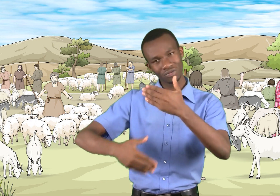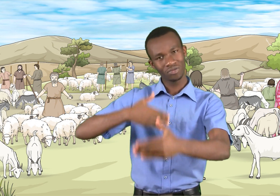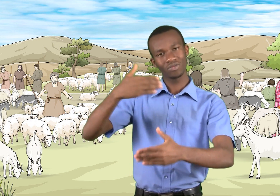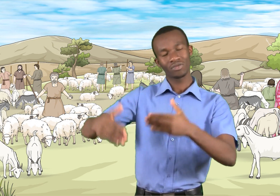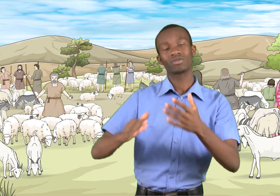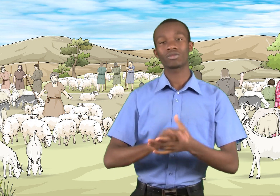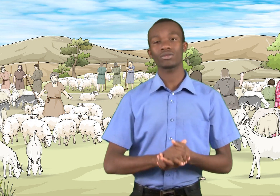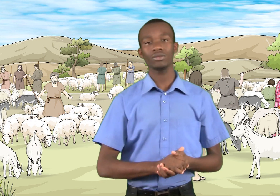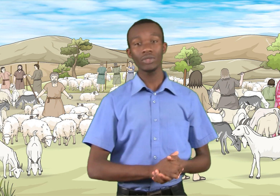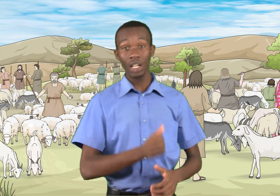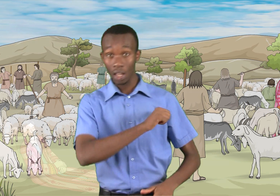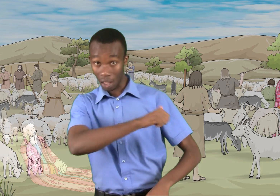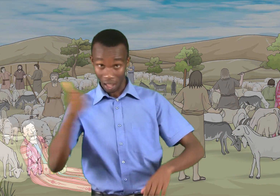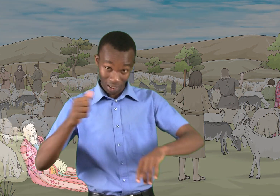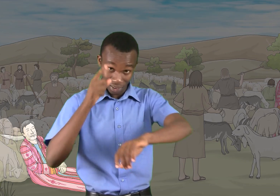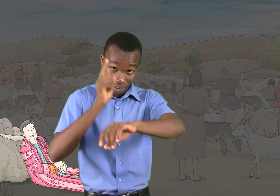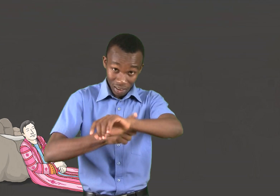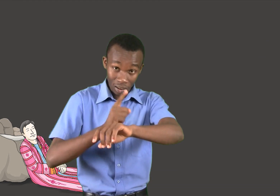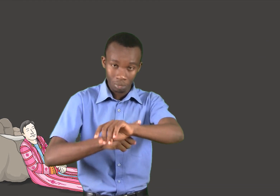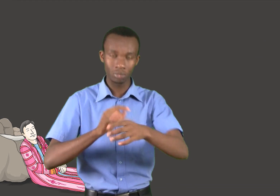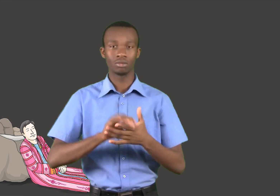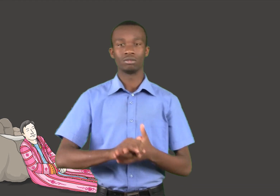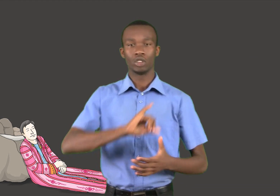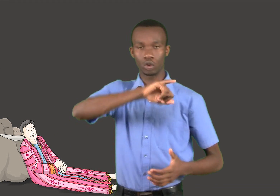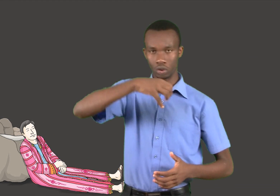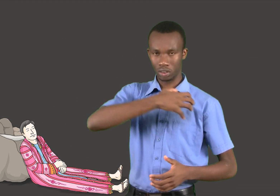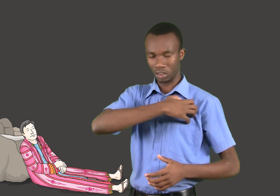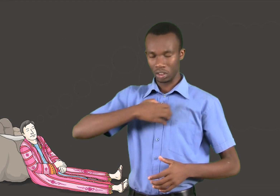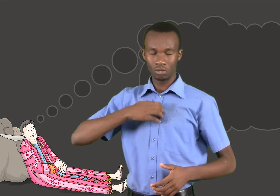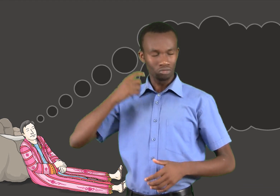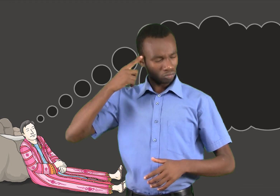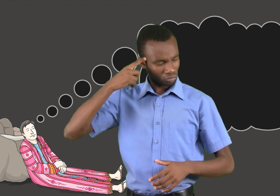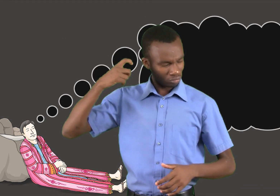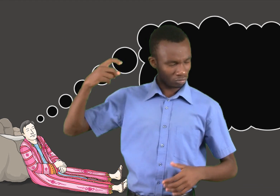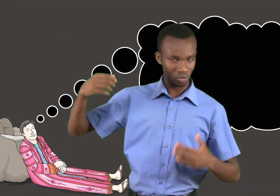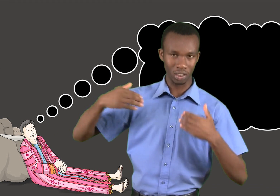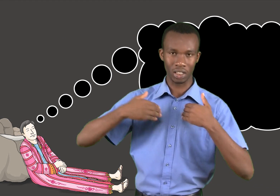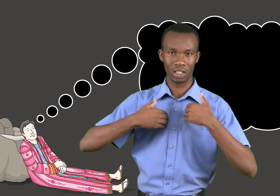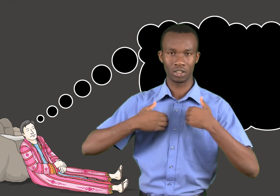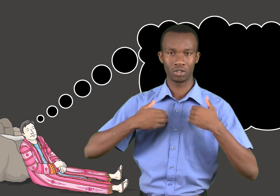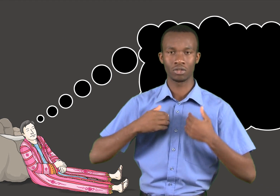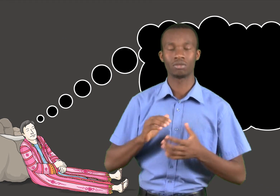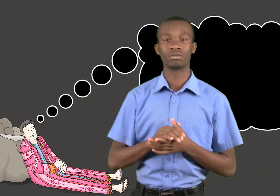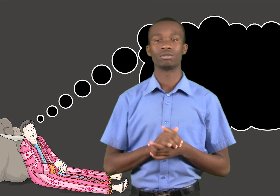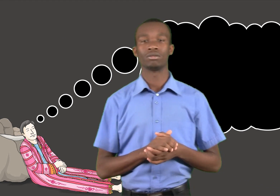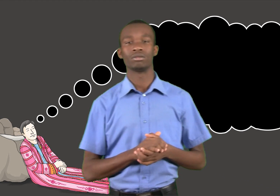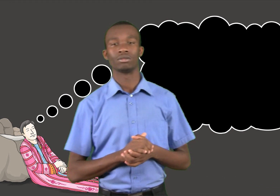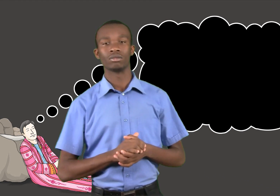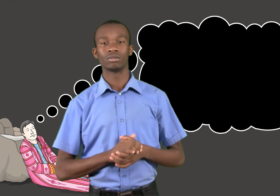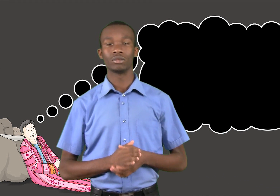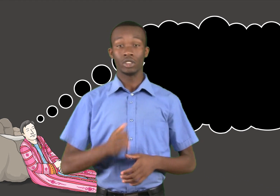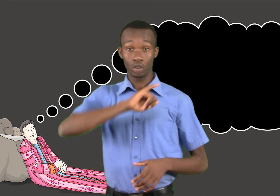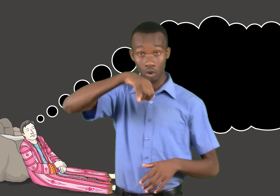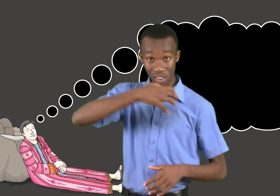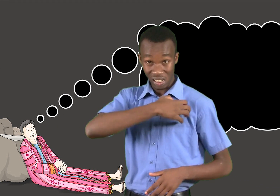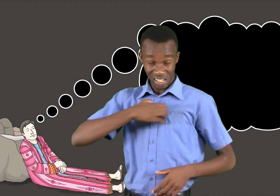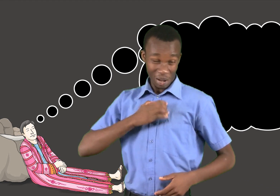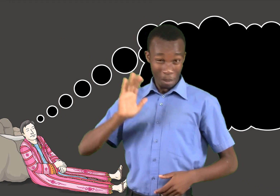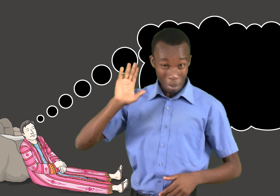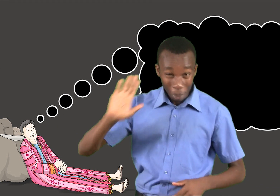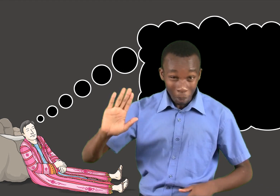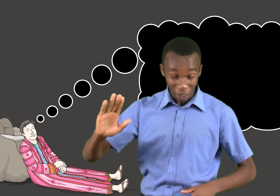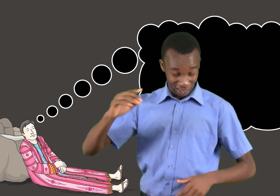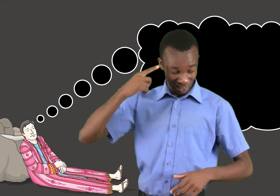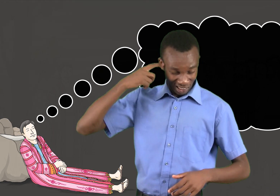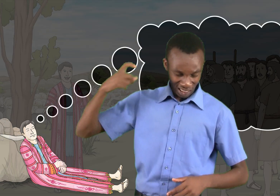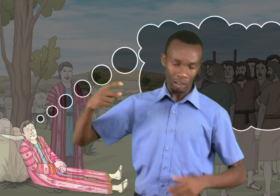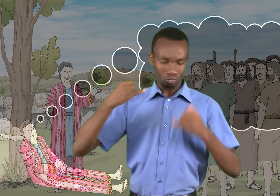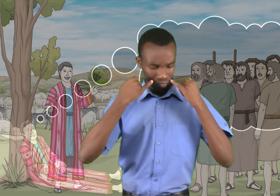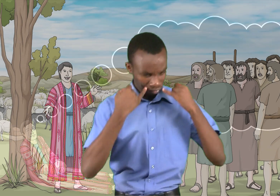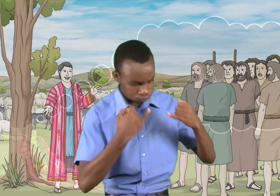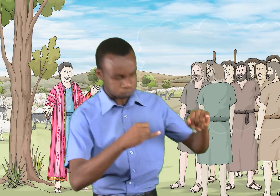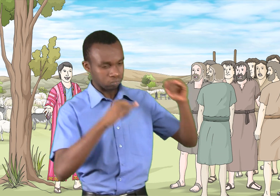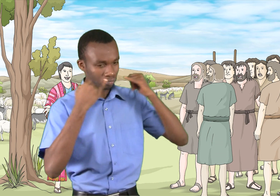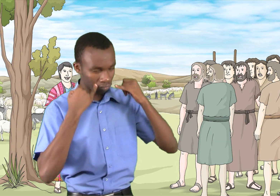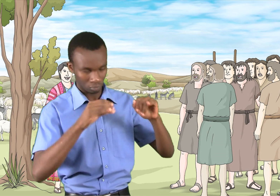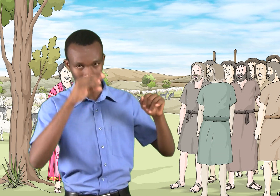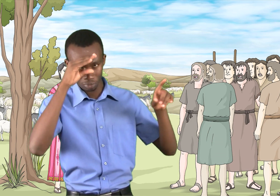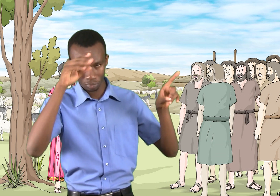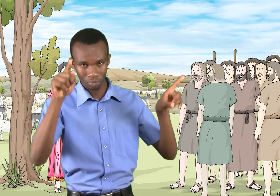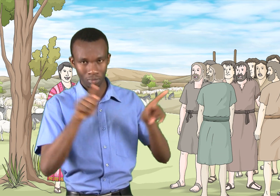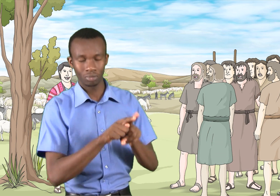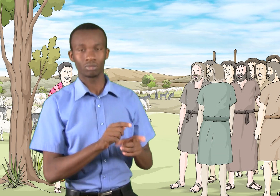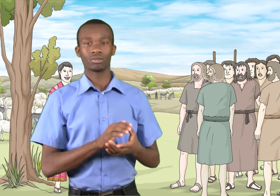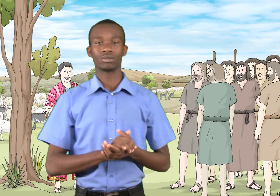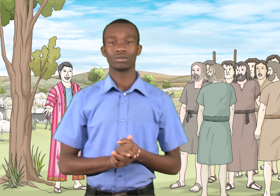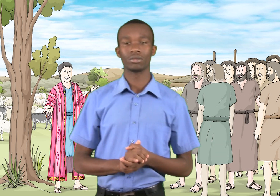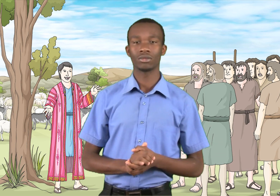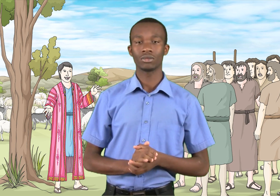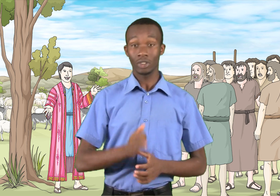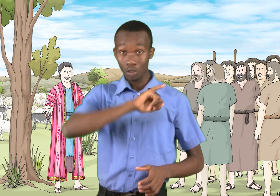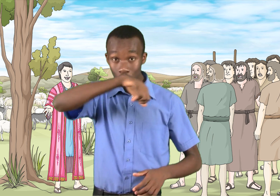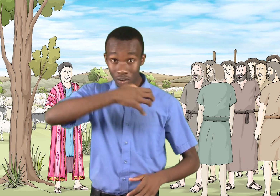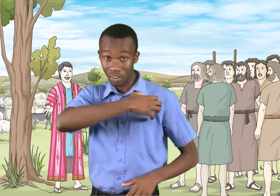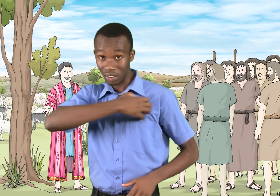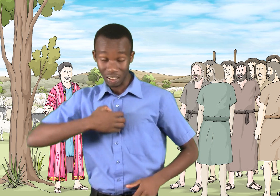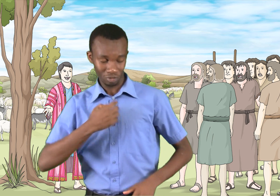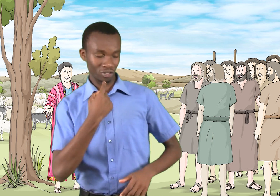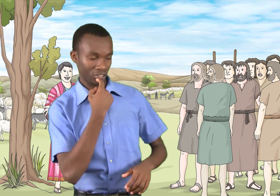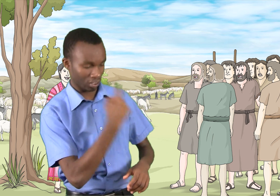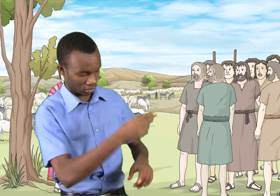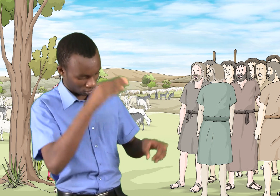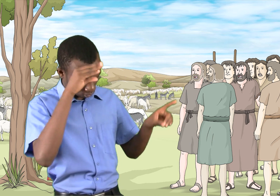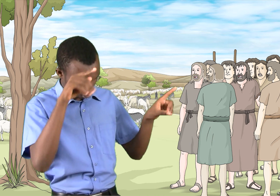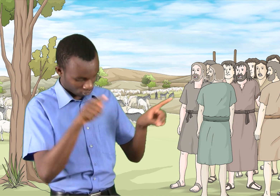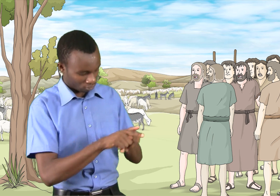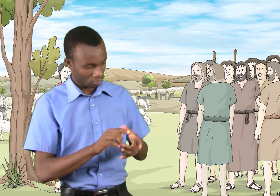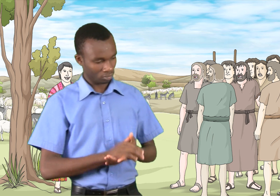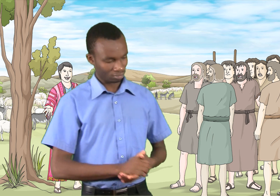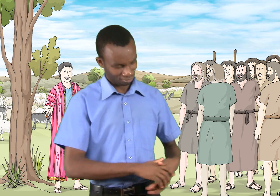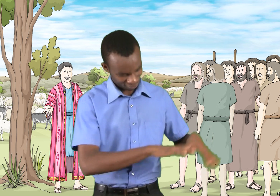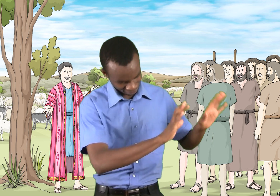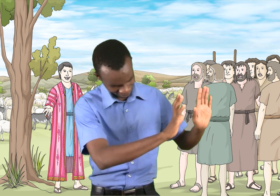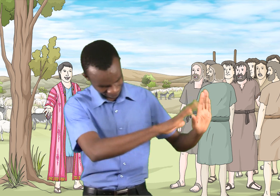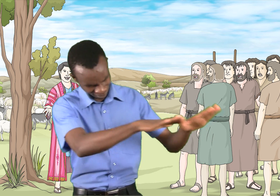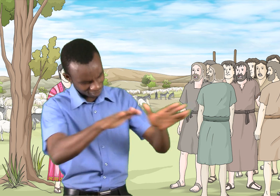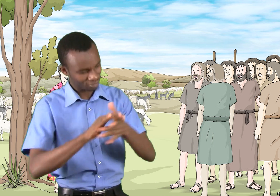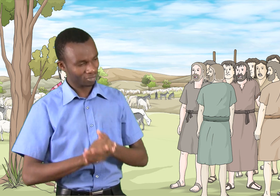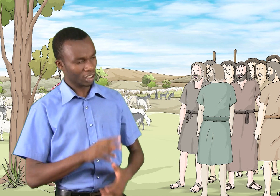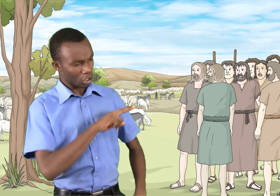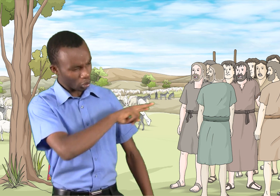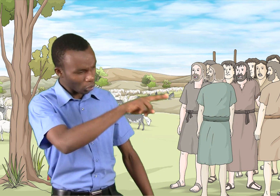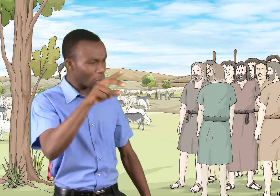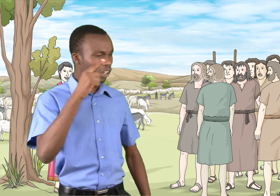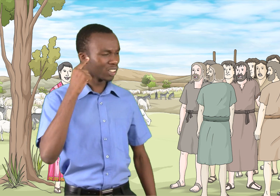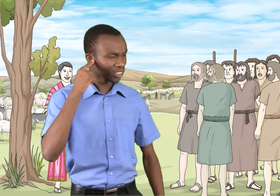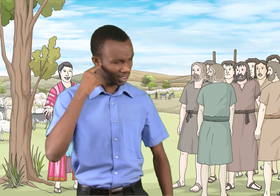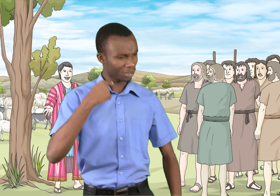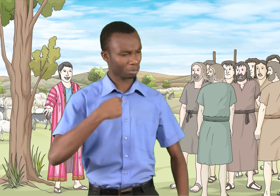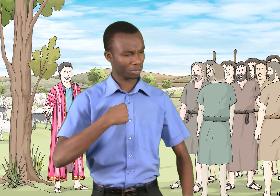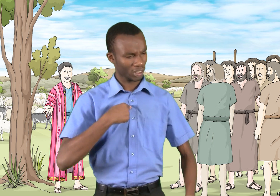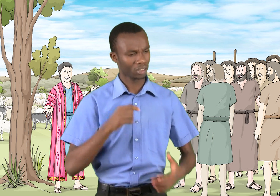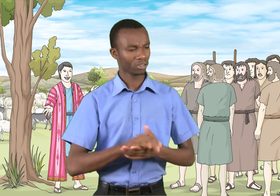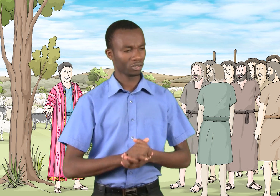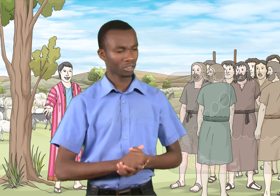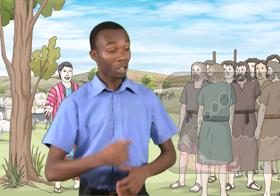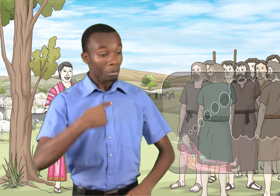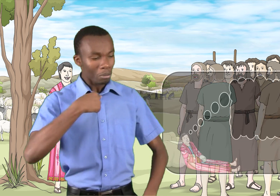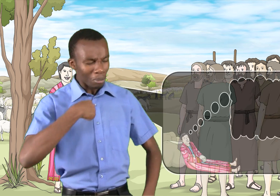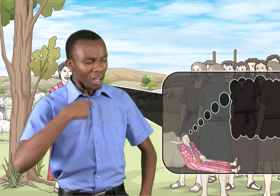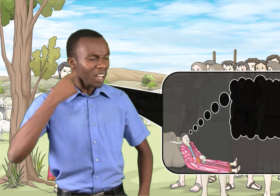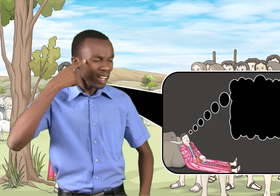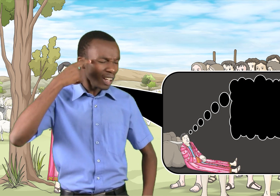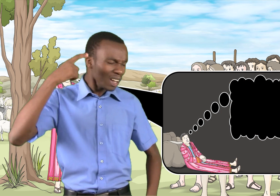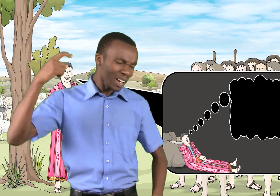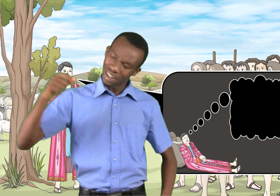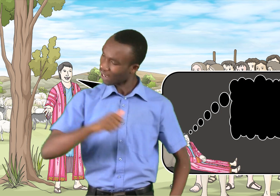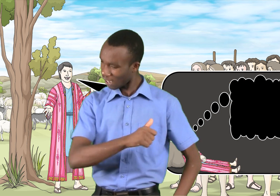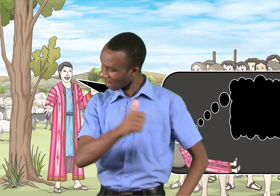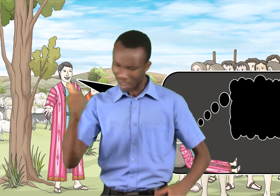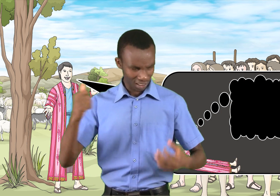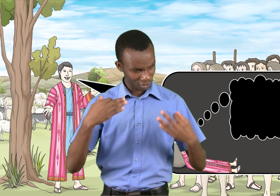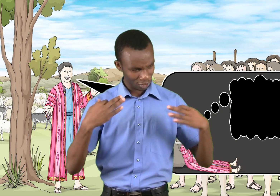Then Joseph had another dream and told it to his brothers.